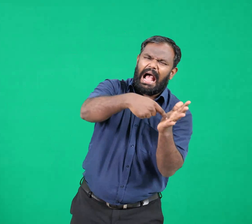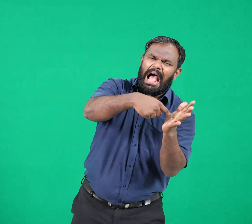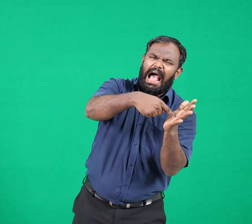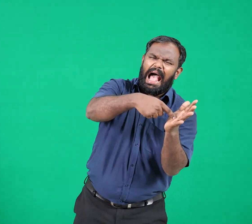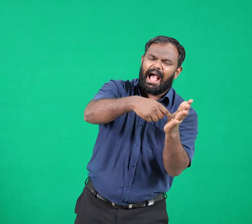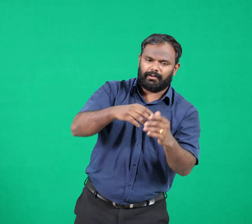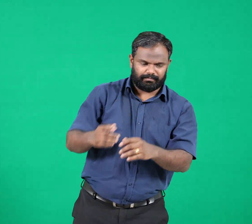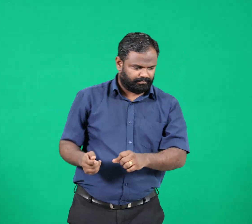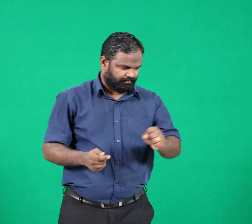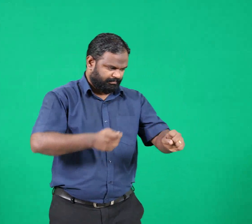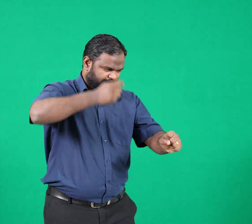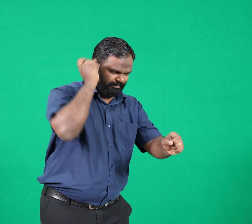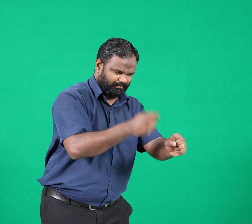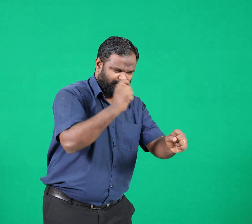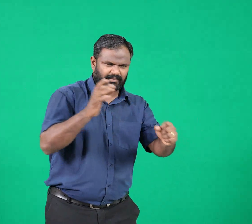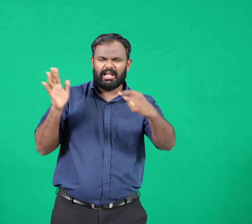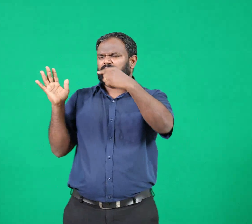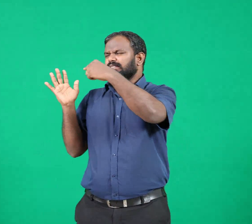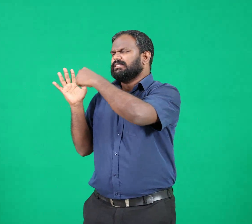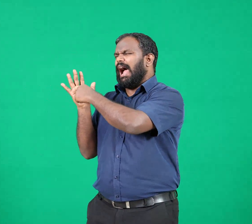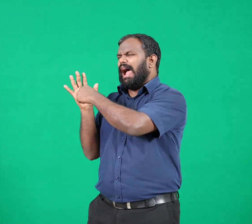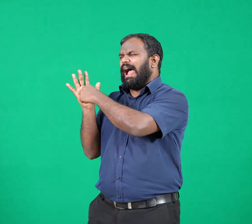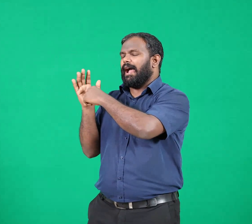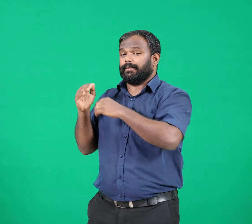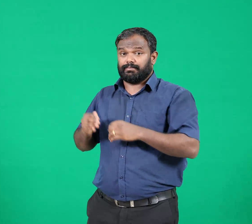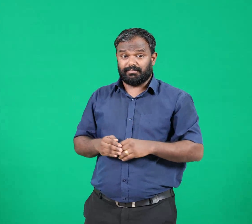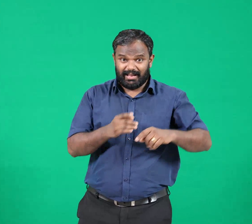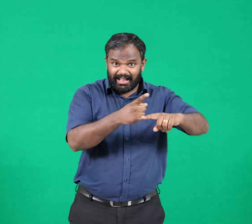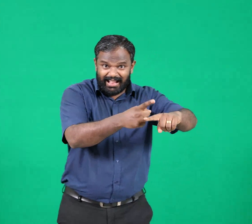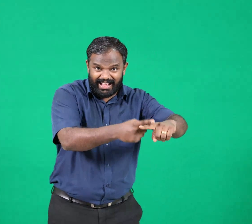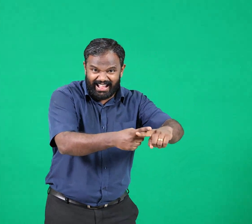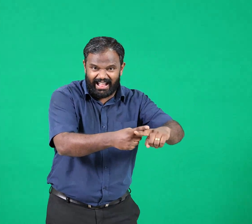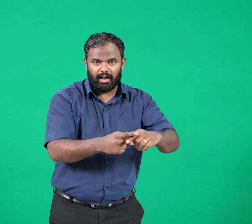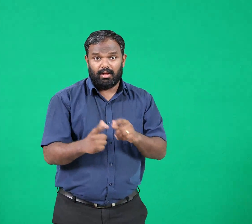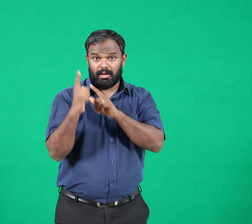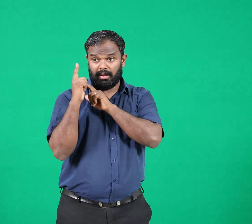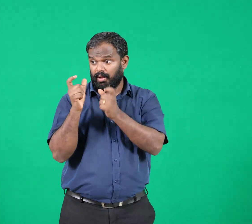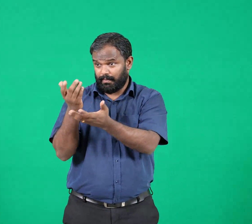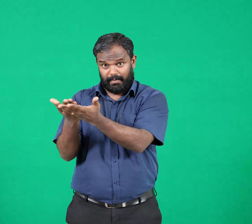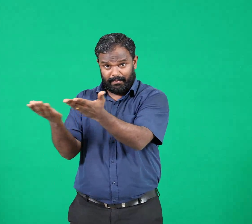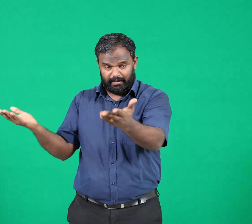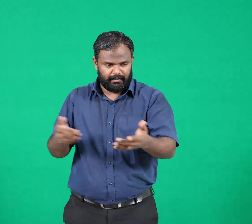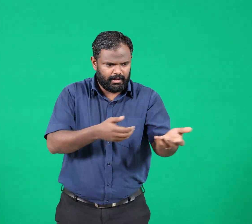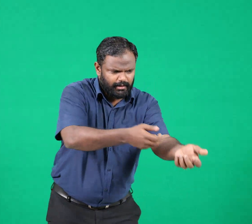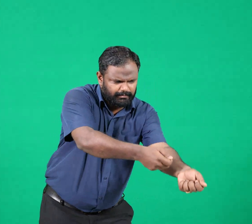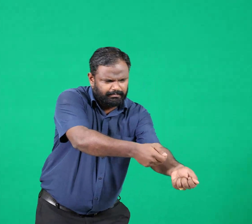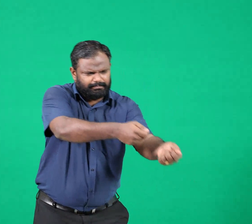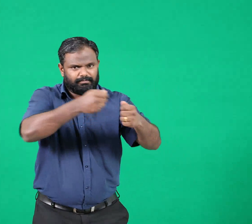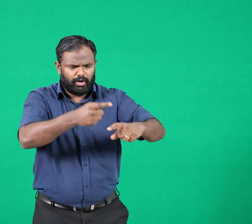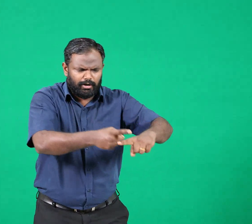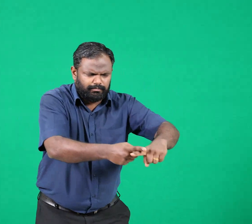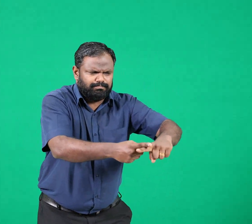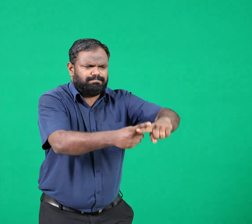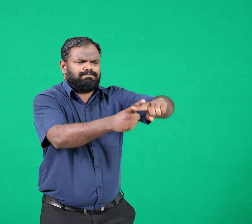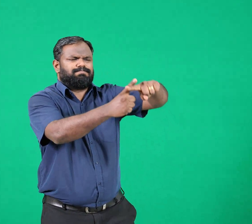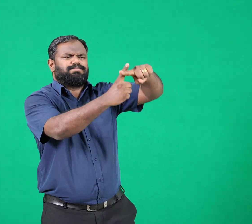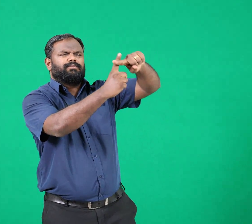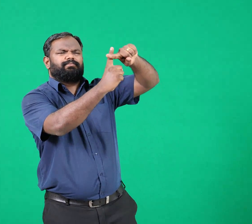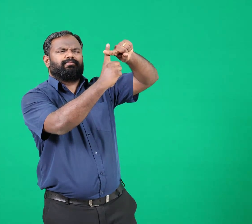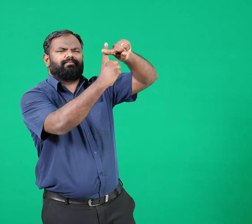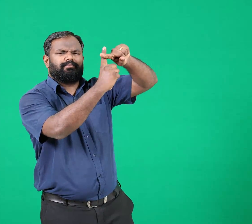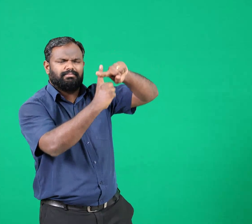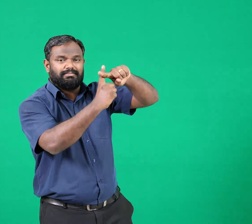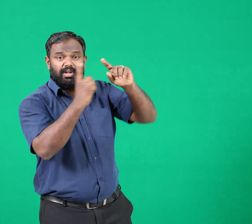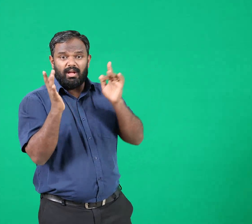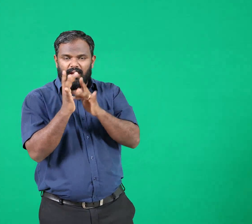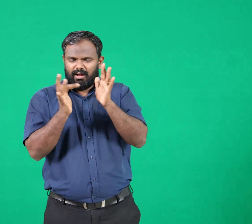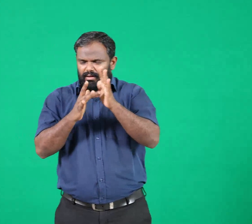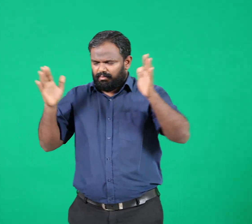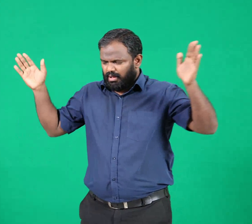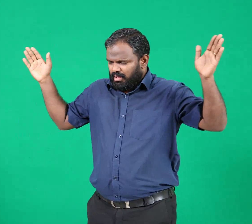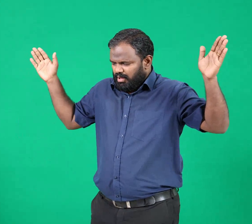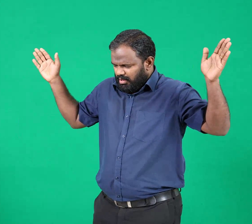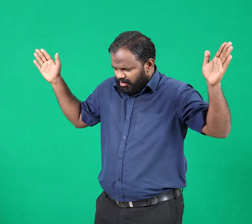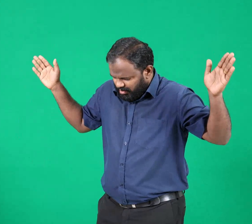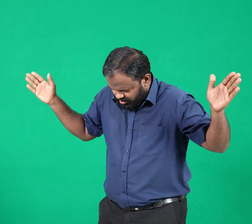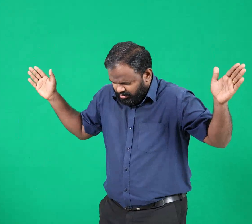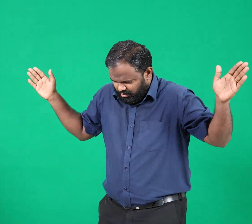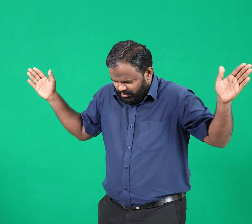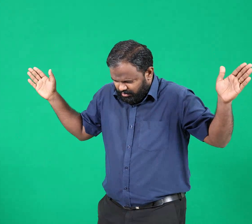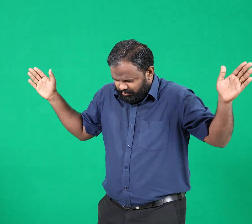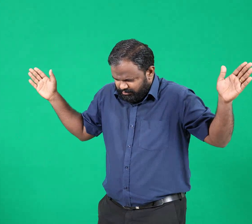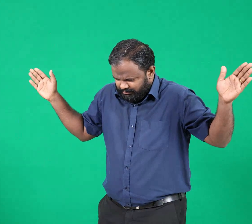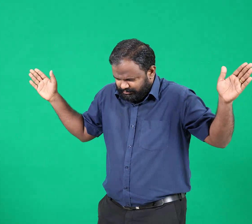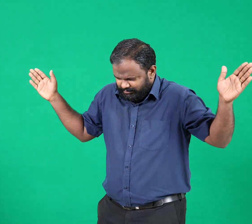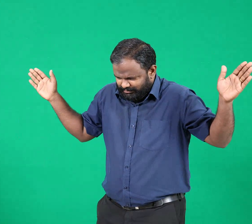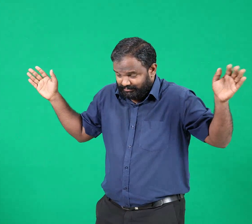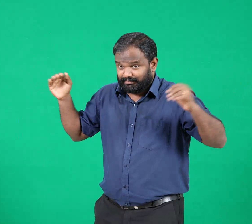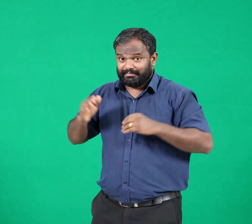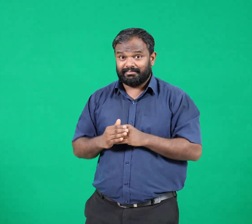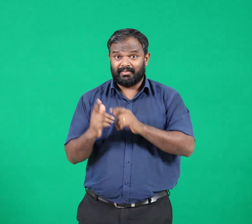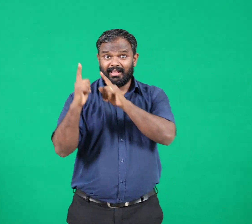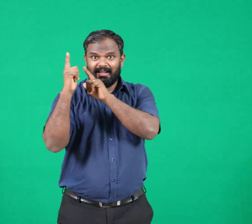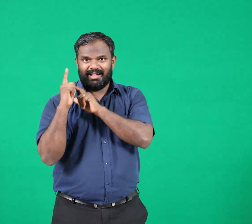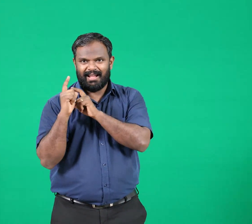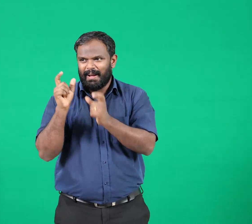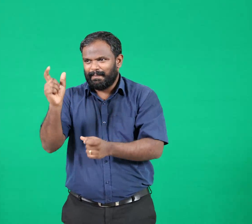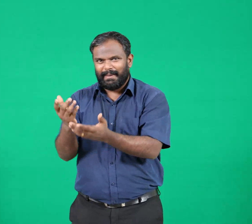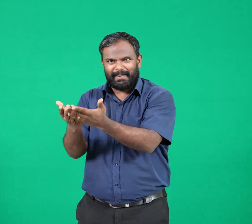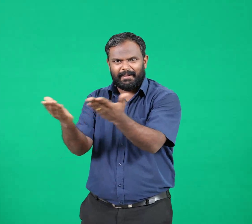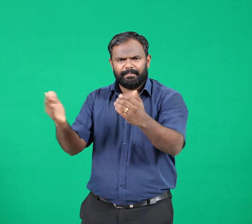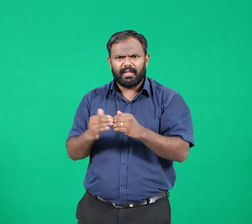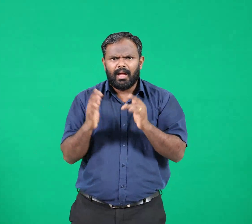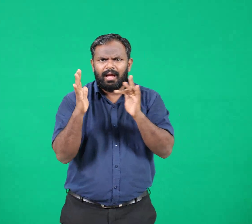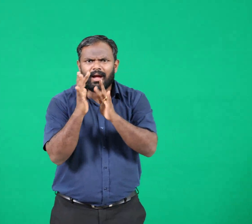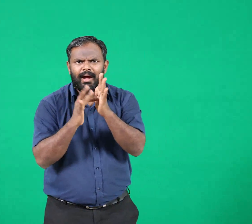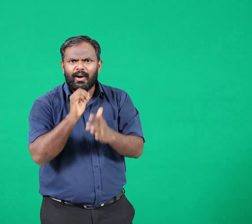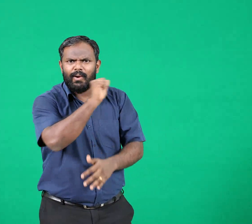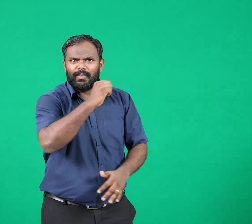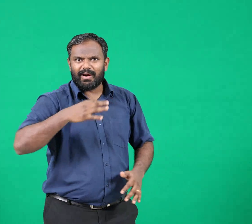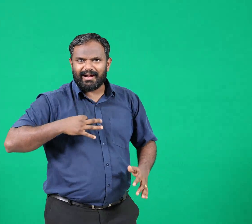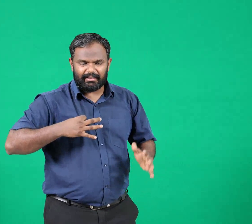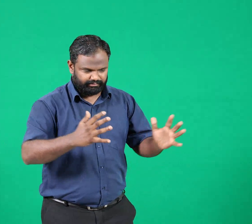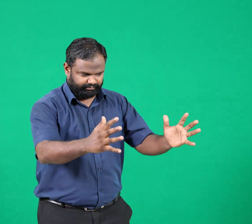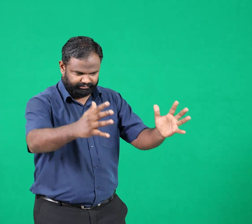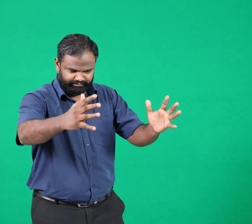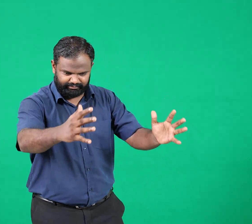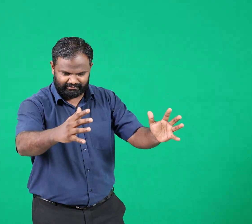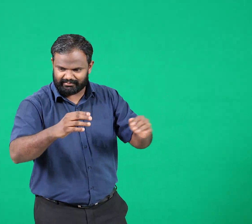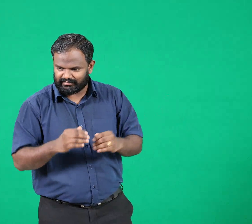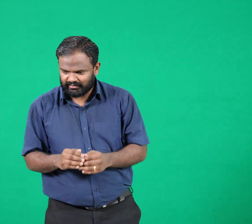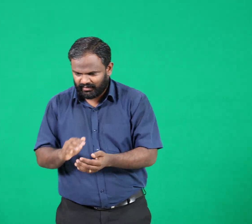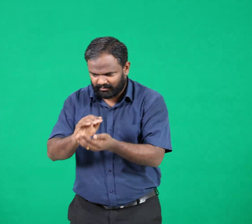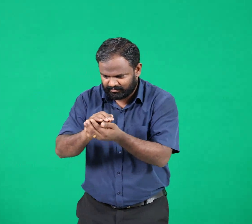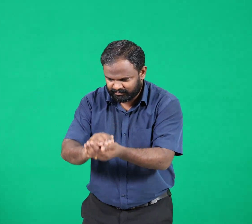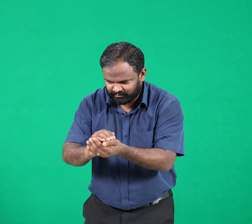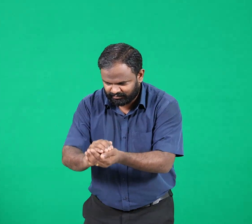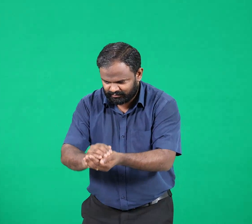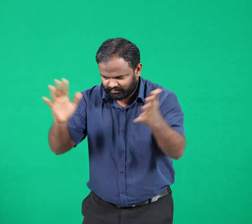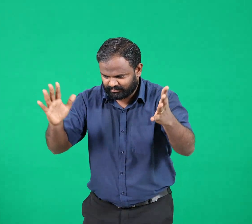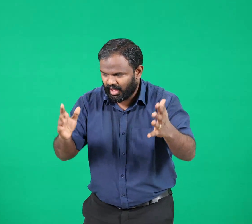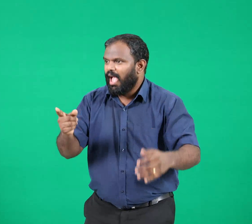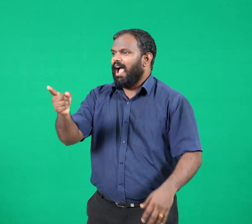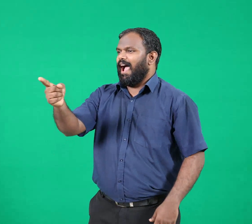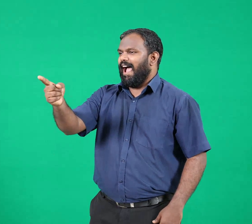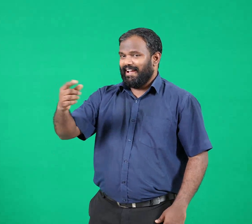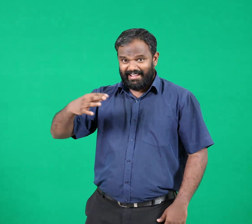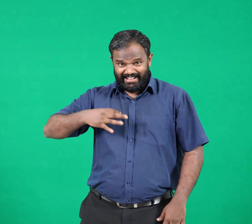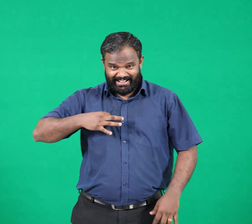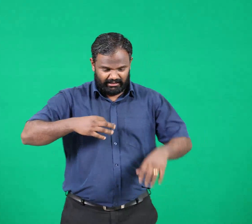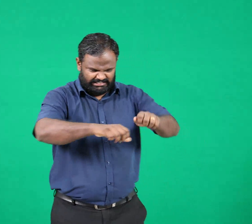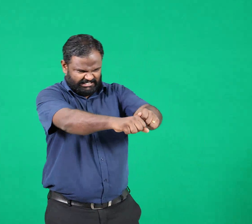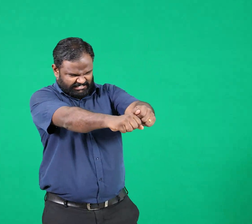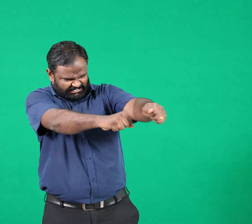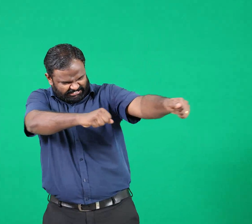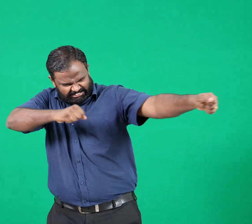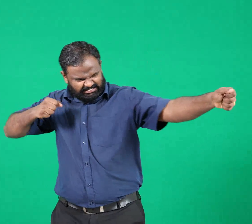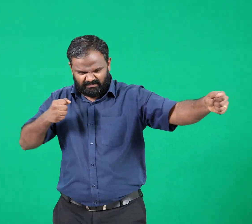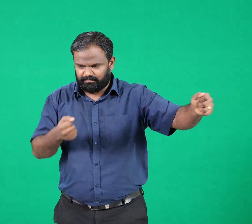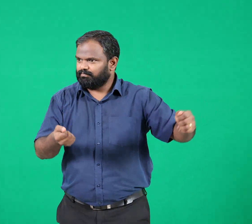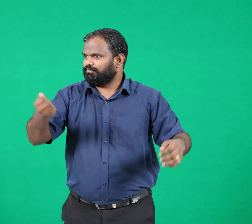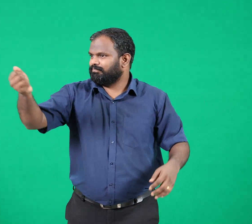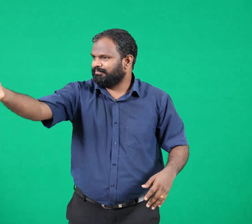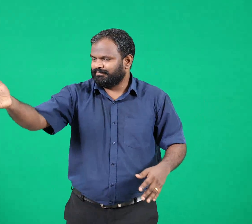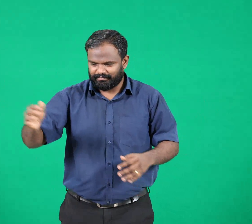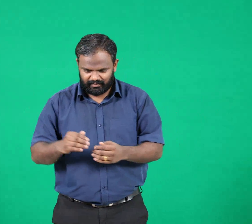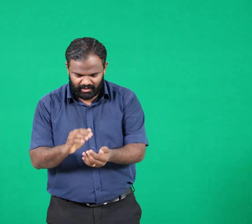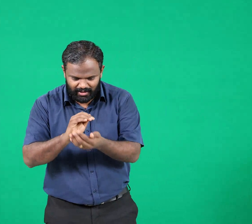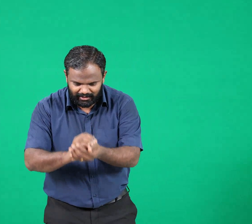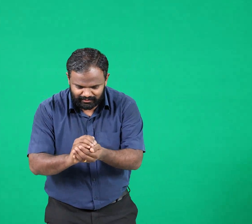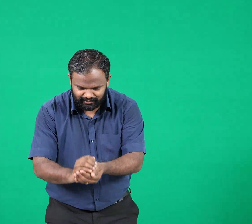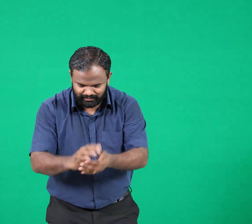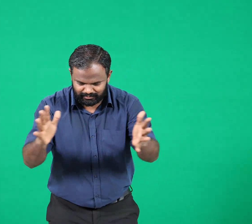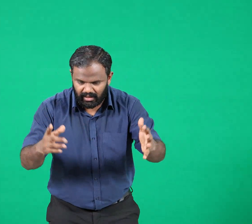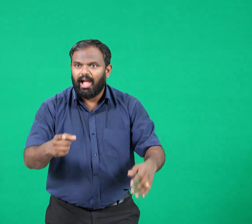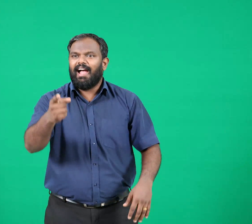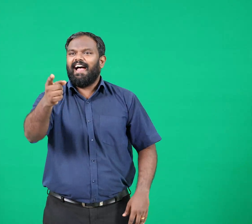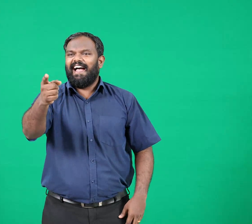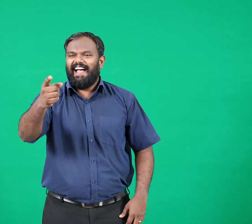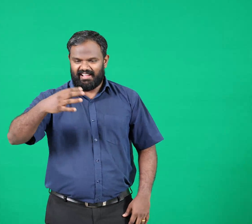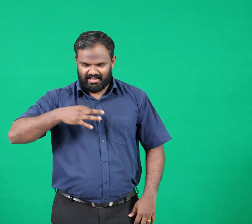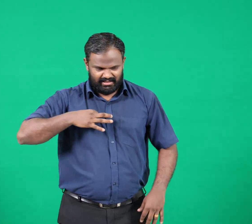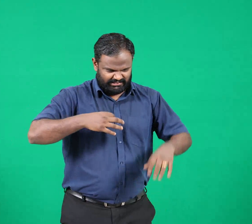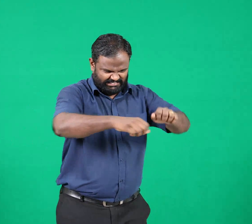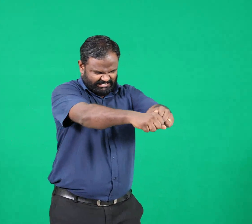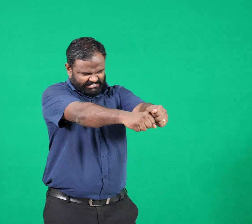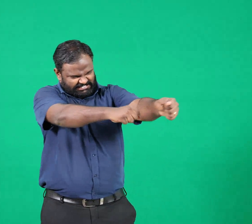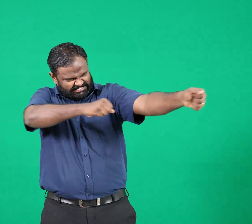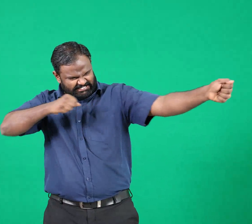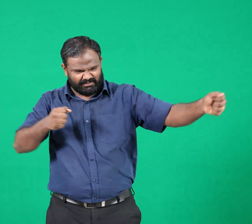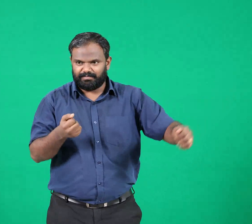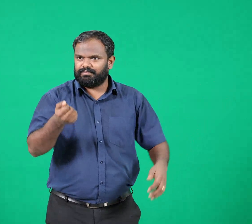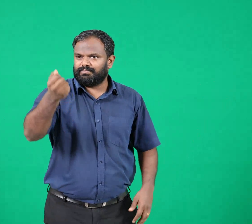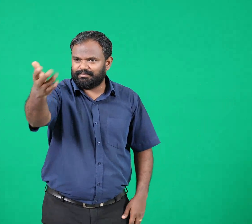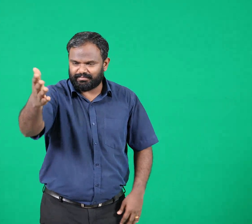When they had crucified Him, they divided up His garments by casting lots.